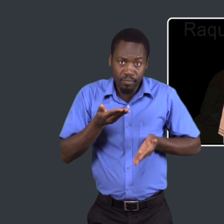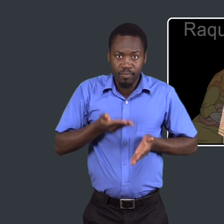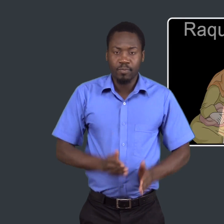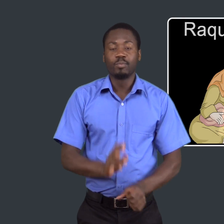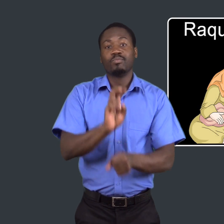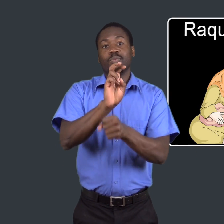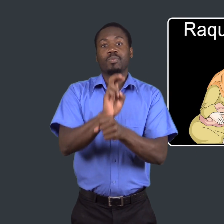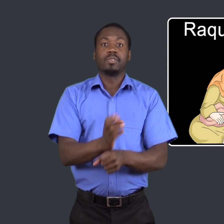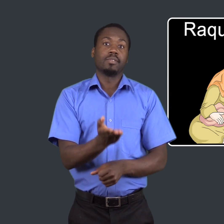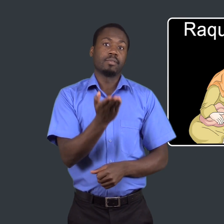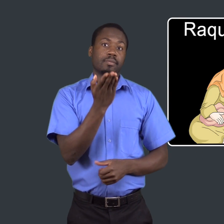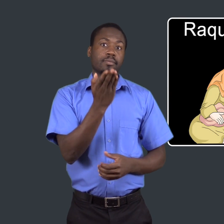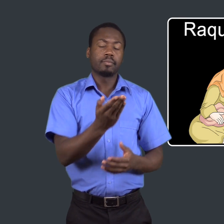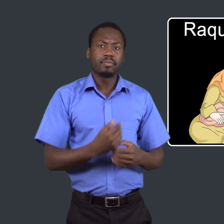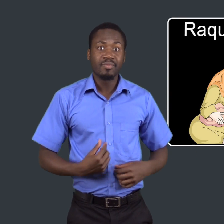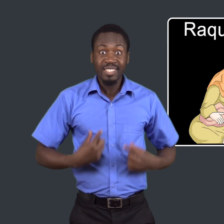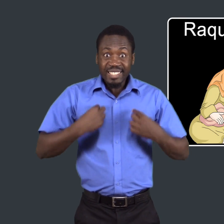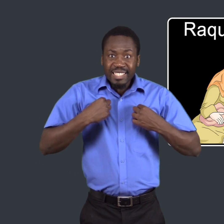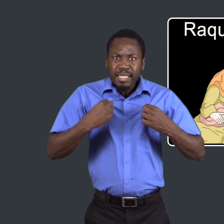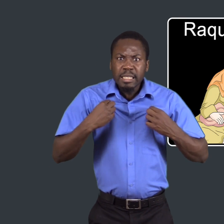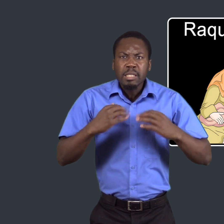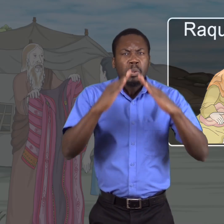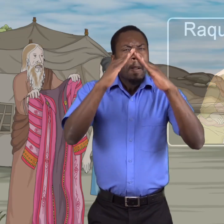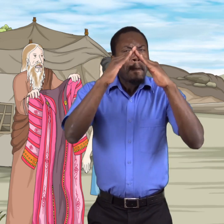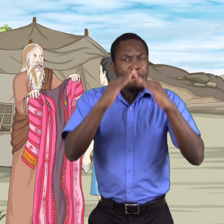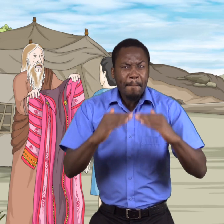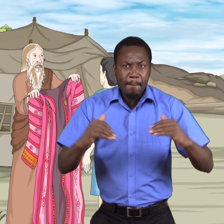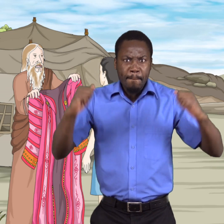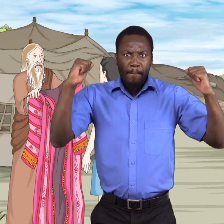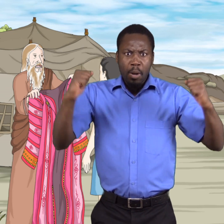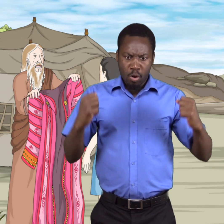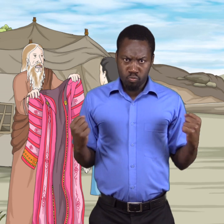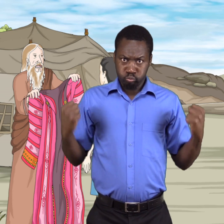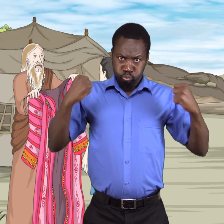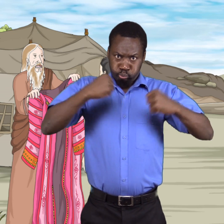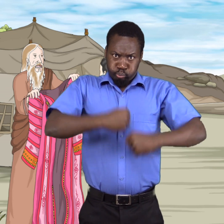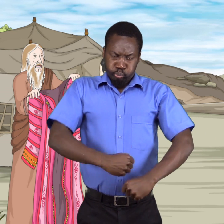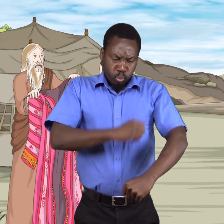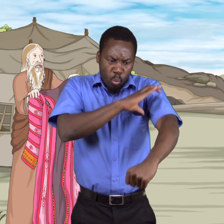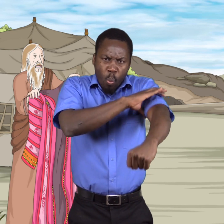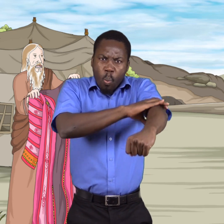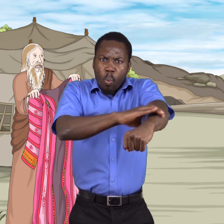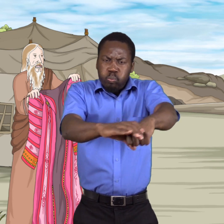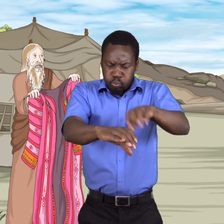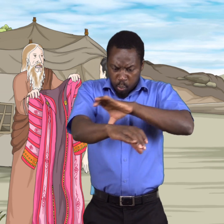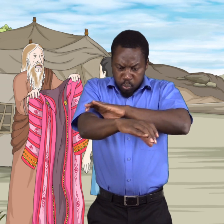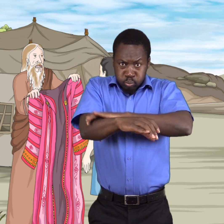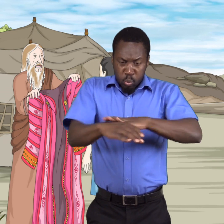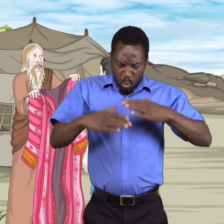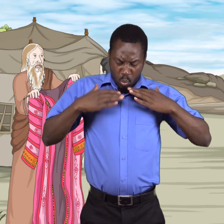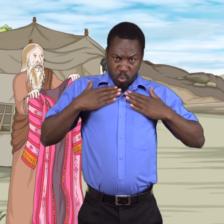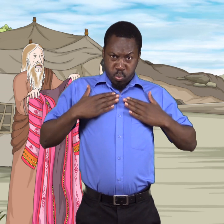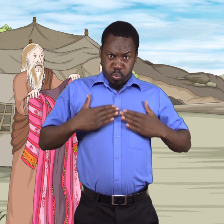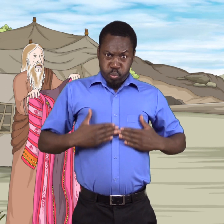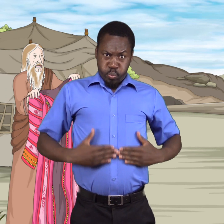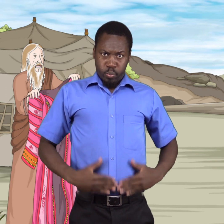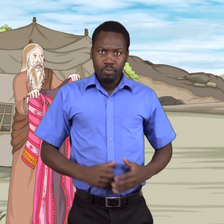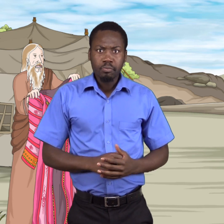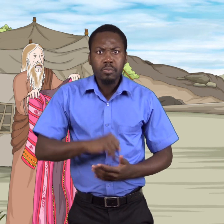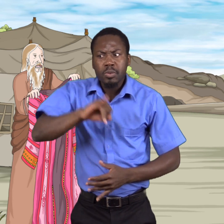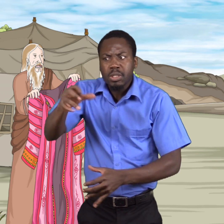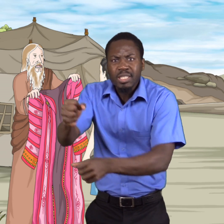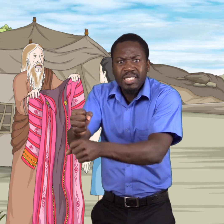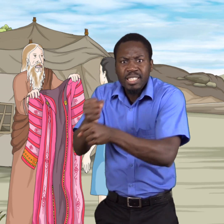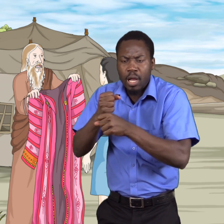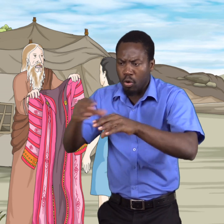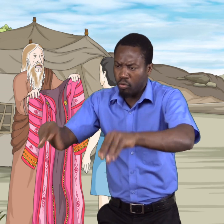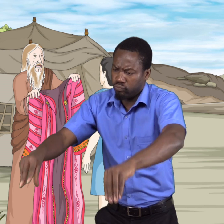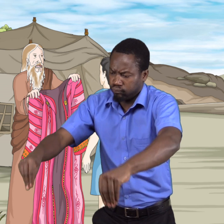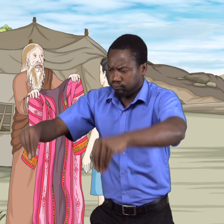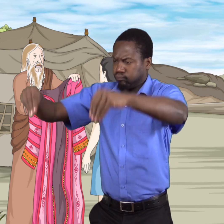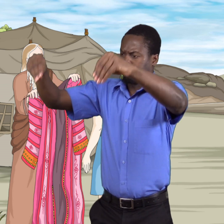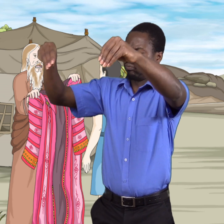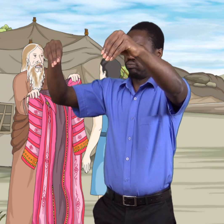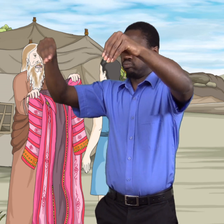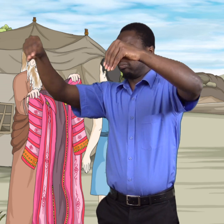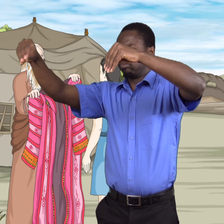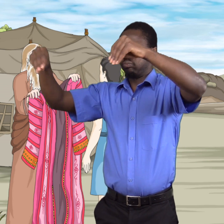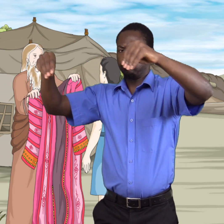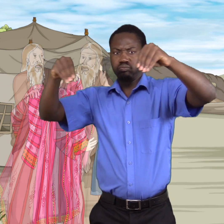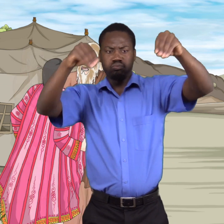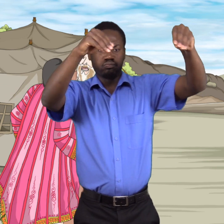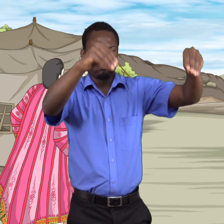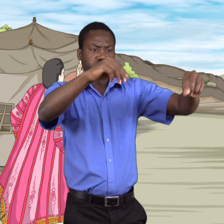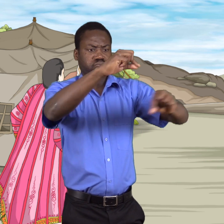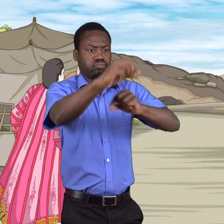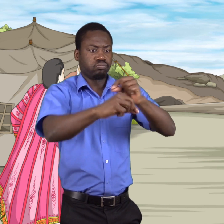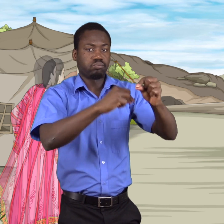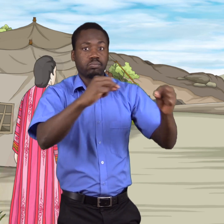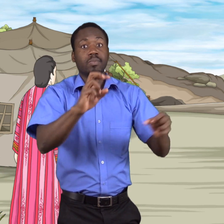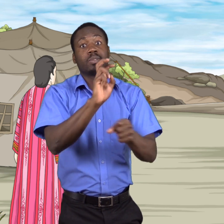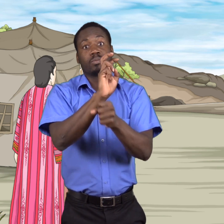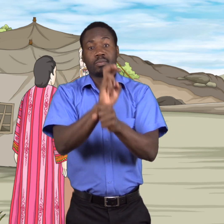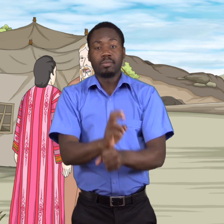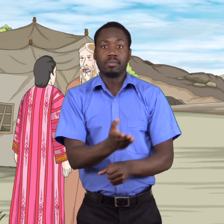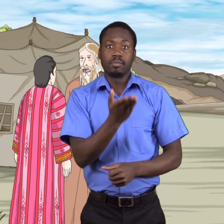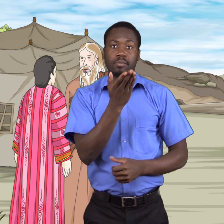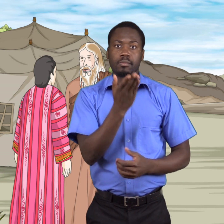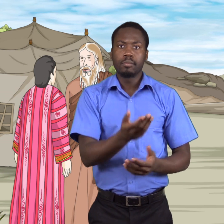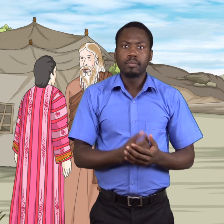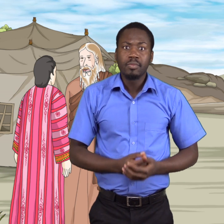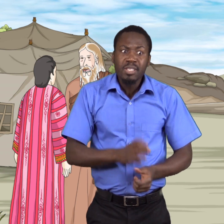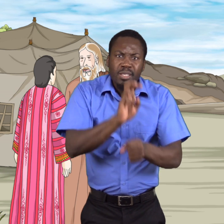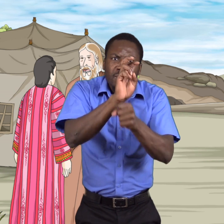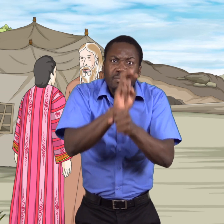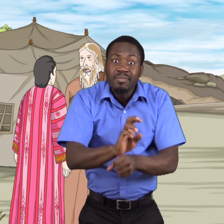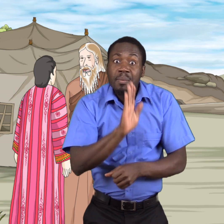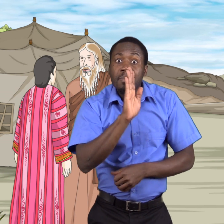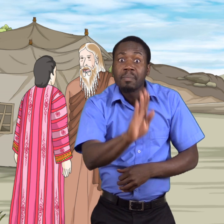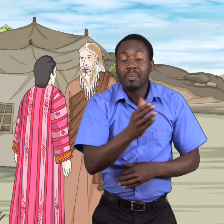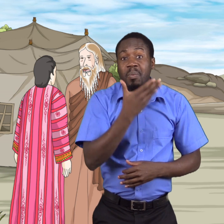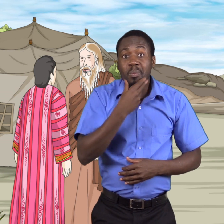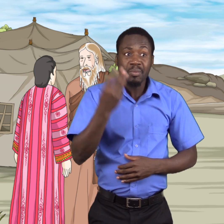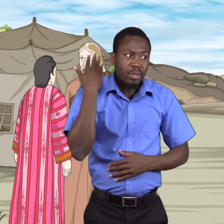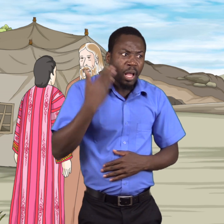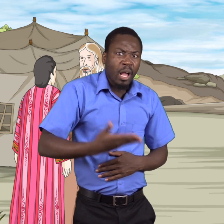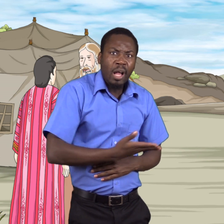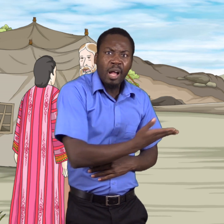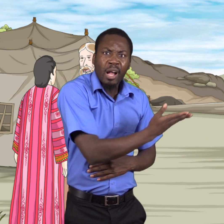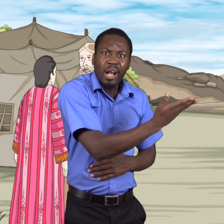so he made him a robe of many colors.